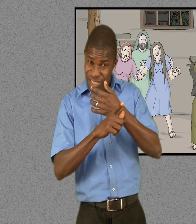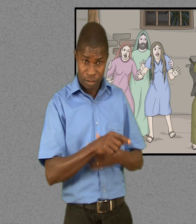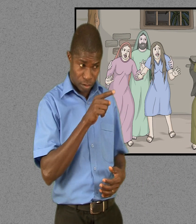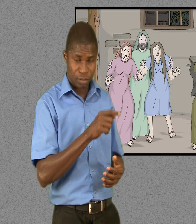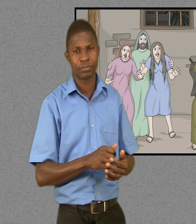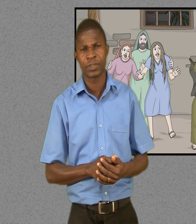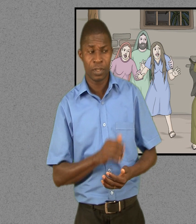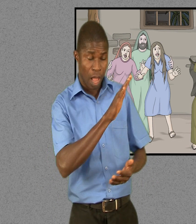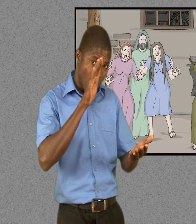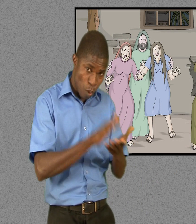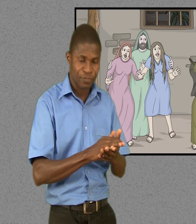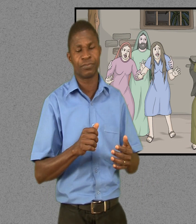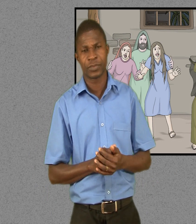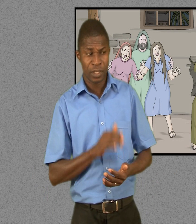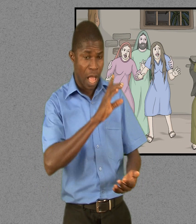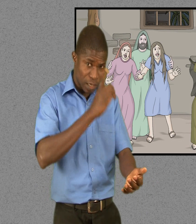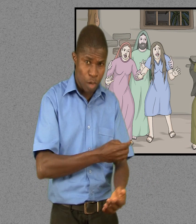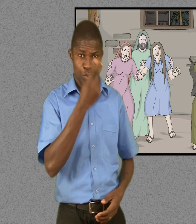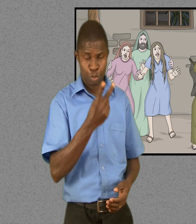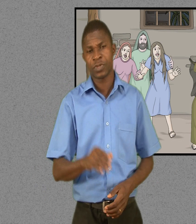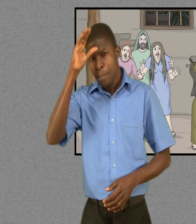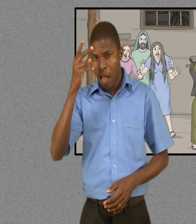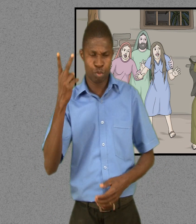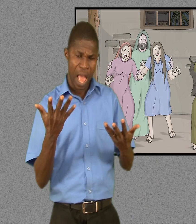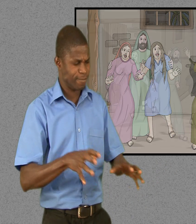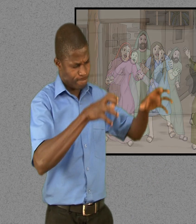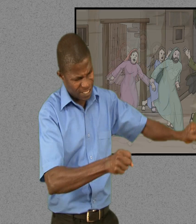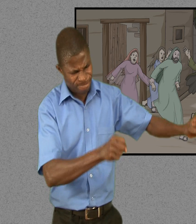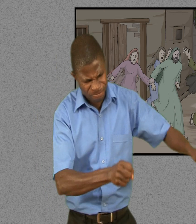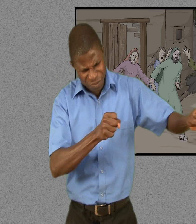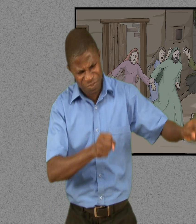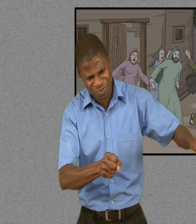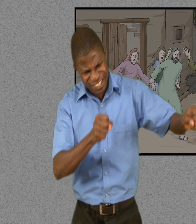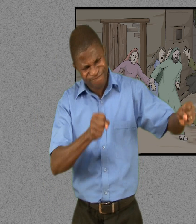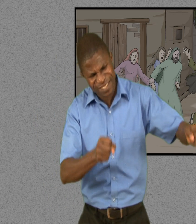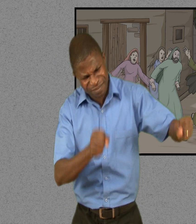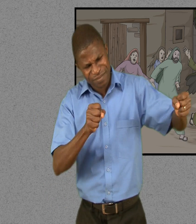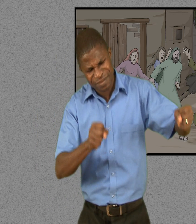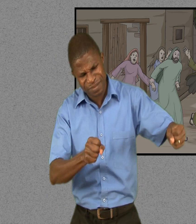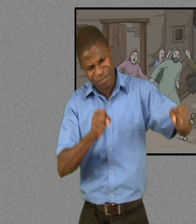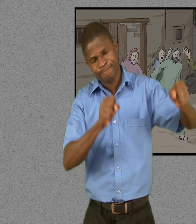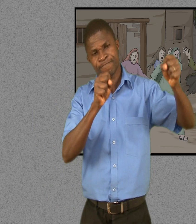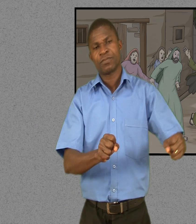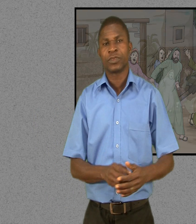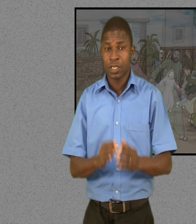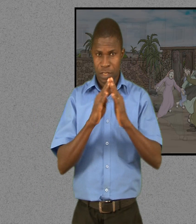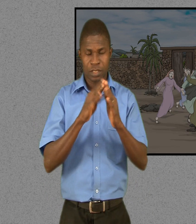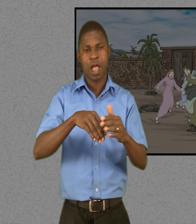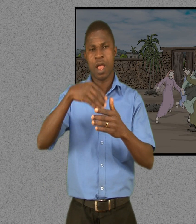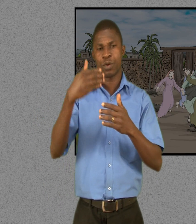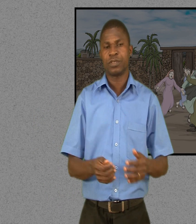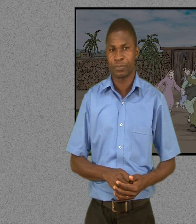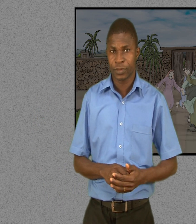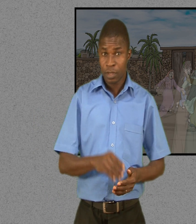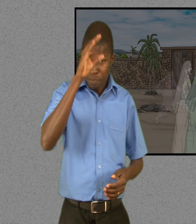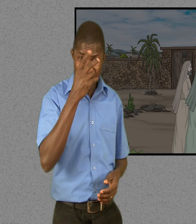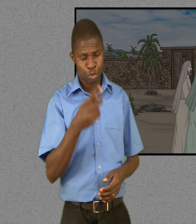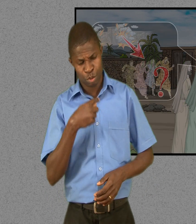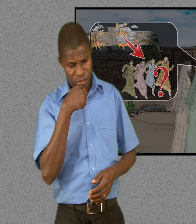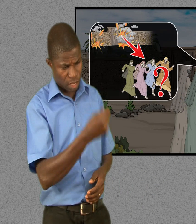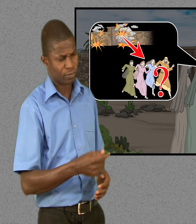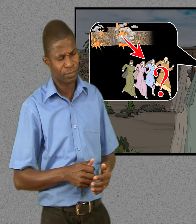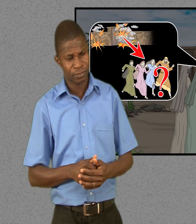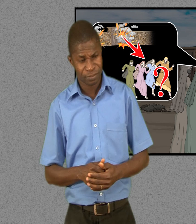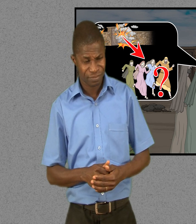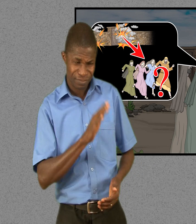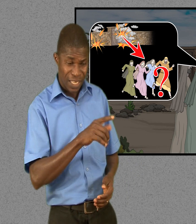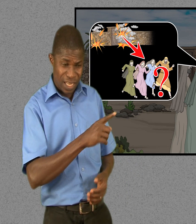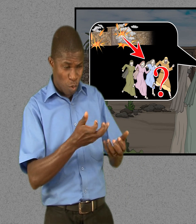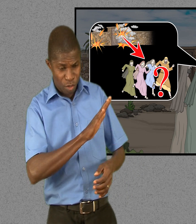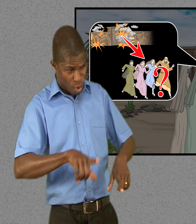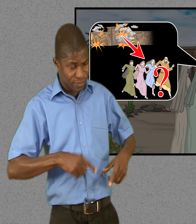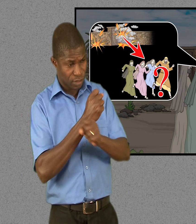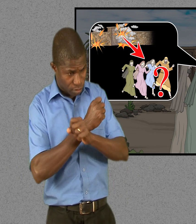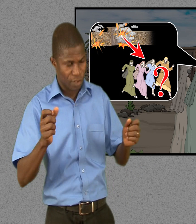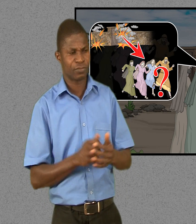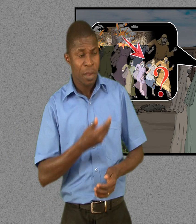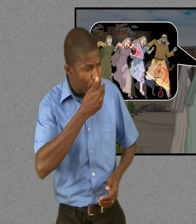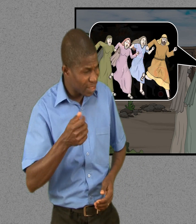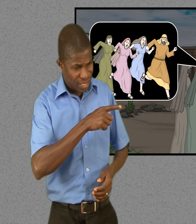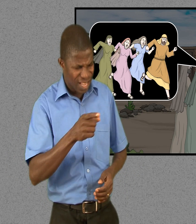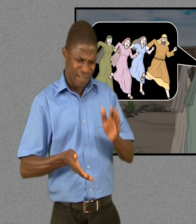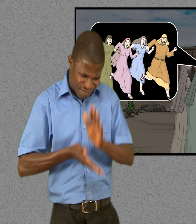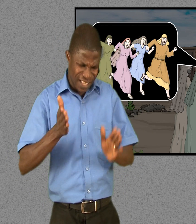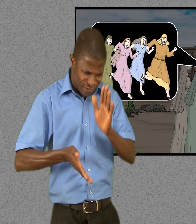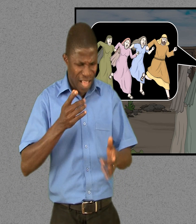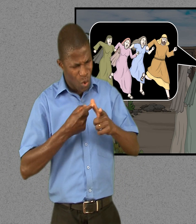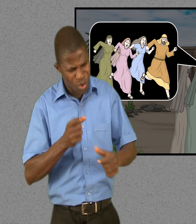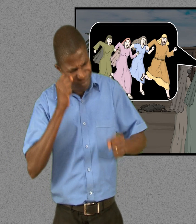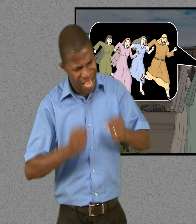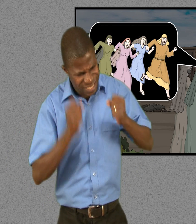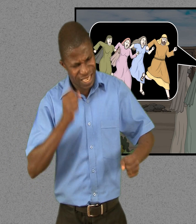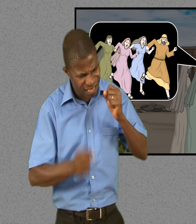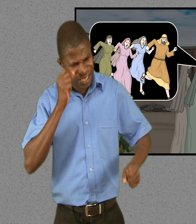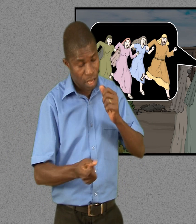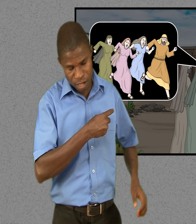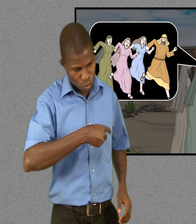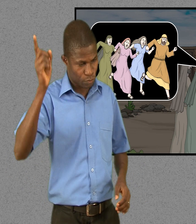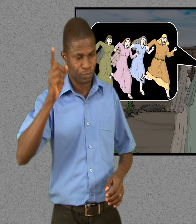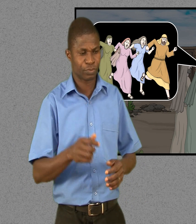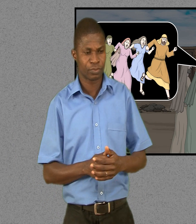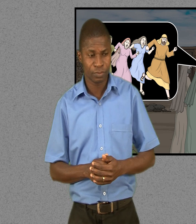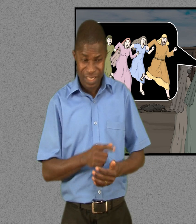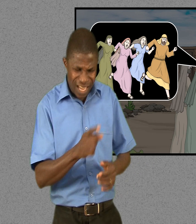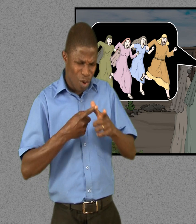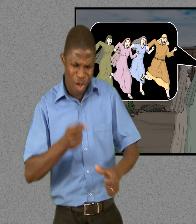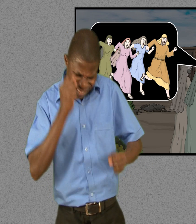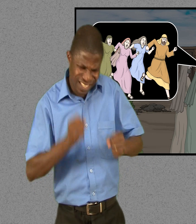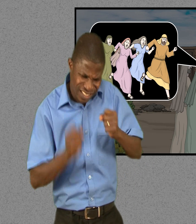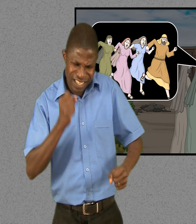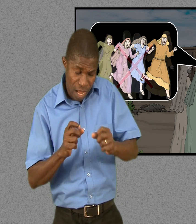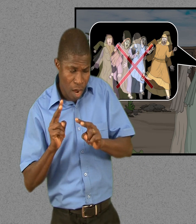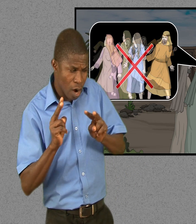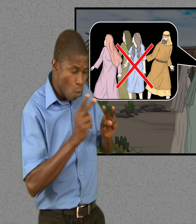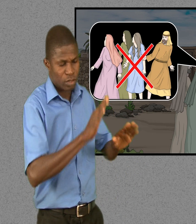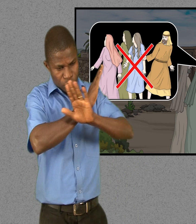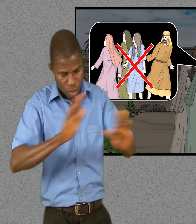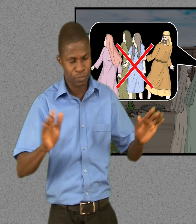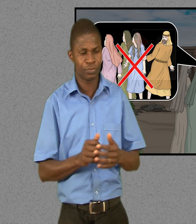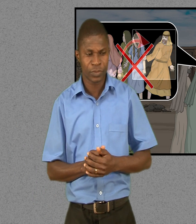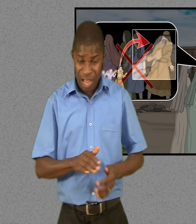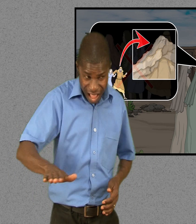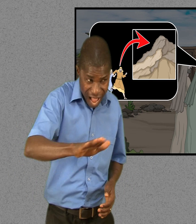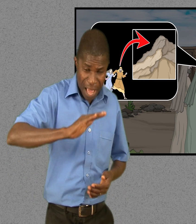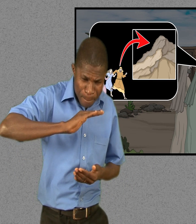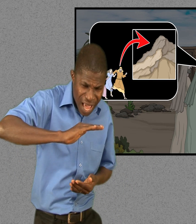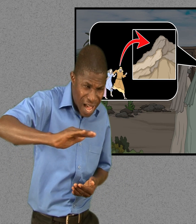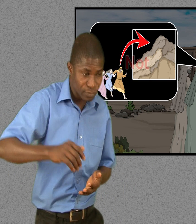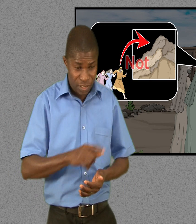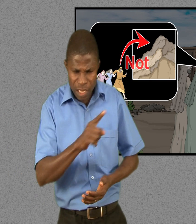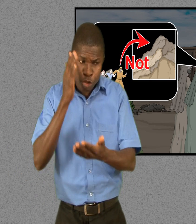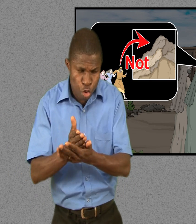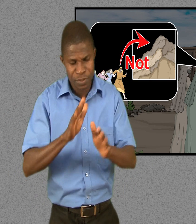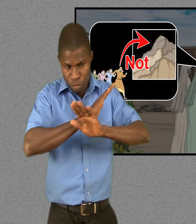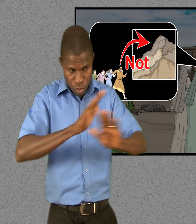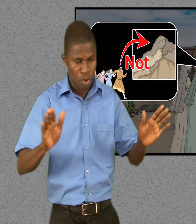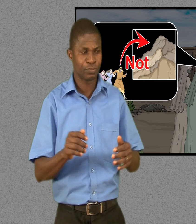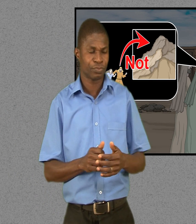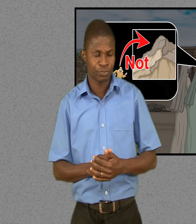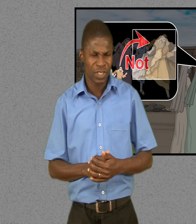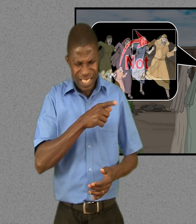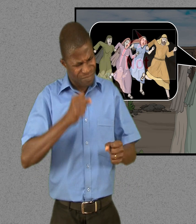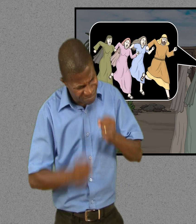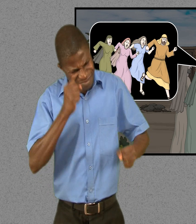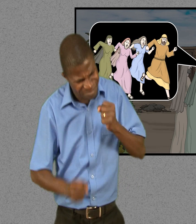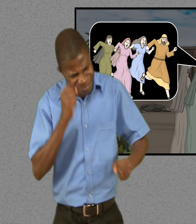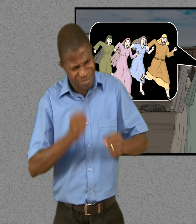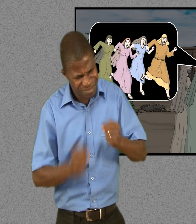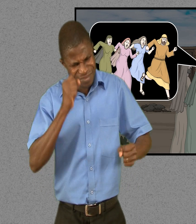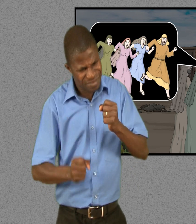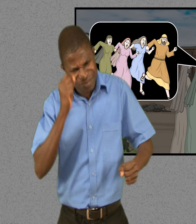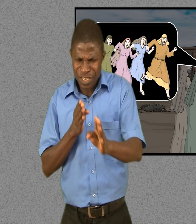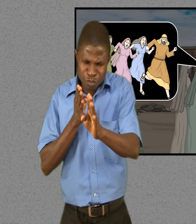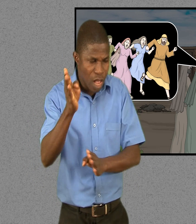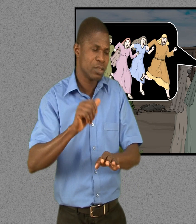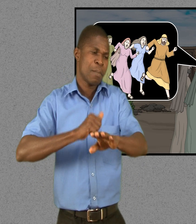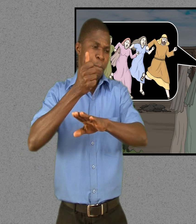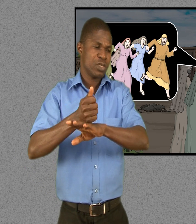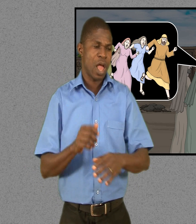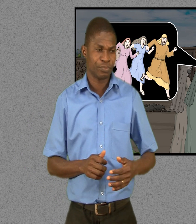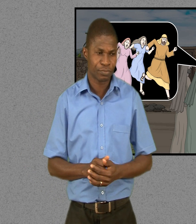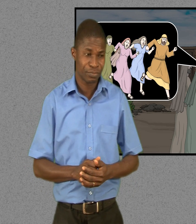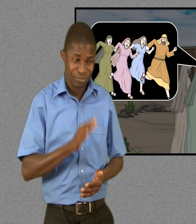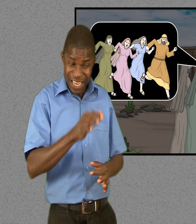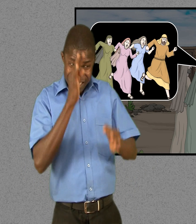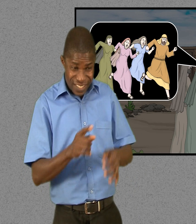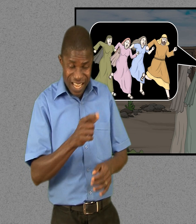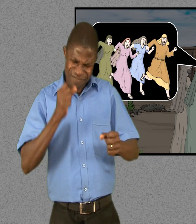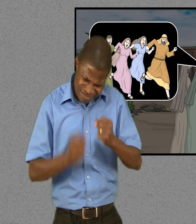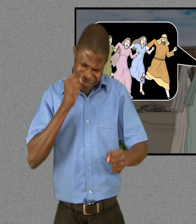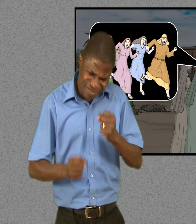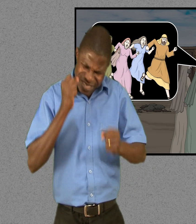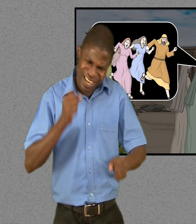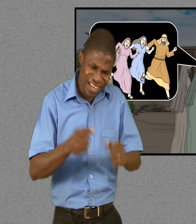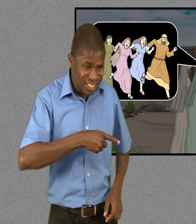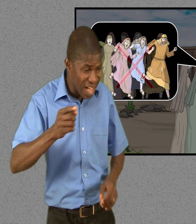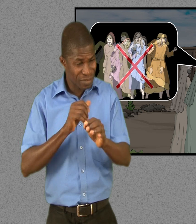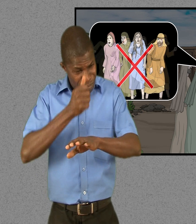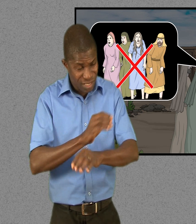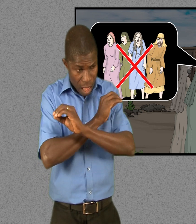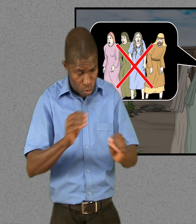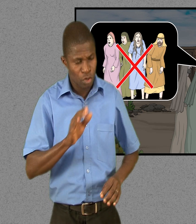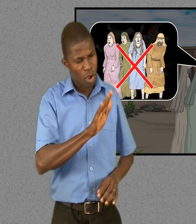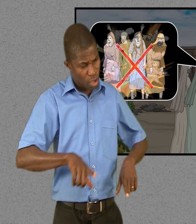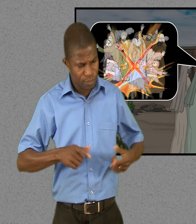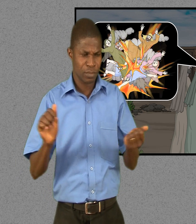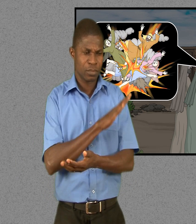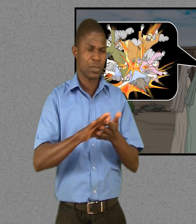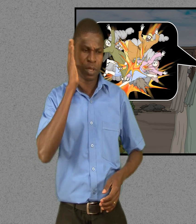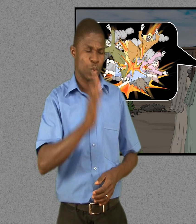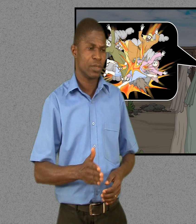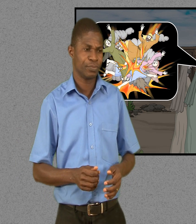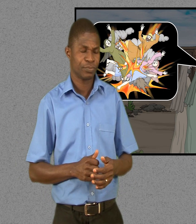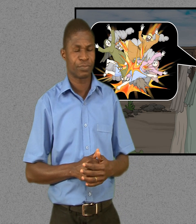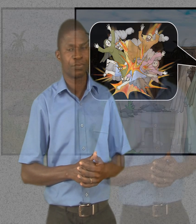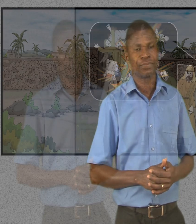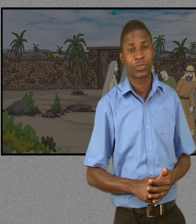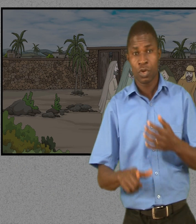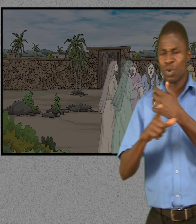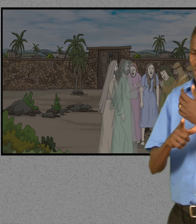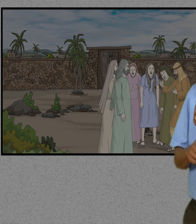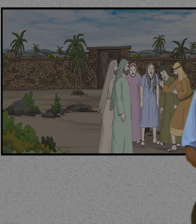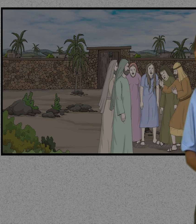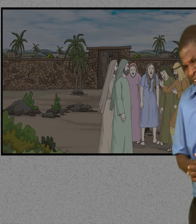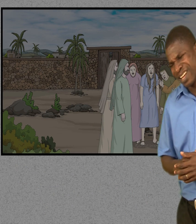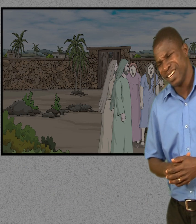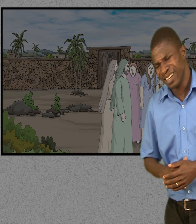And they led them safely out of the city, because of the LORD’s compassion for them. As soon as the men had brought them out, one of them said, “Run for your lives! Do not look back, and do not stop anywhere on the plain! Flee to the mountains, or you will be swept away!”